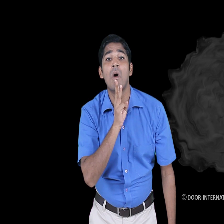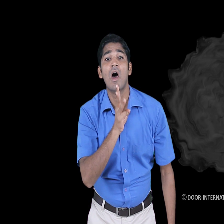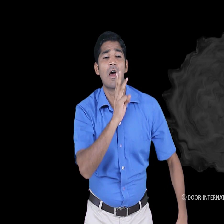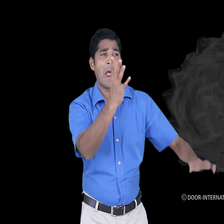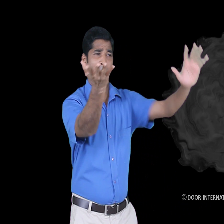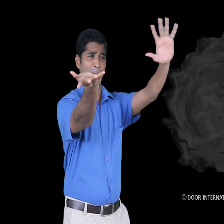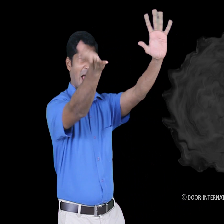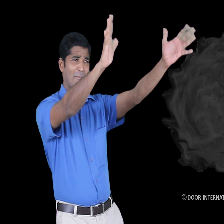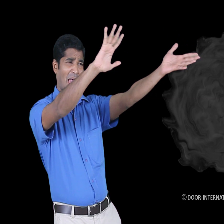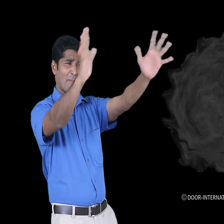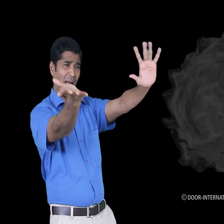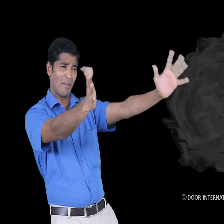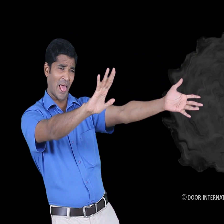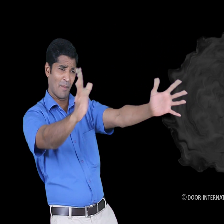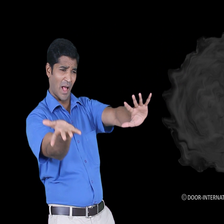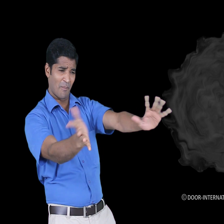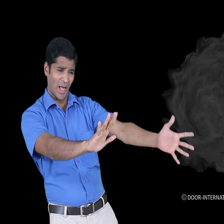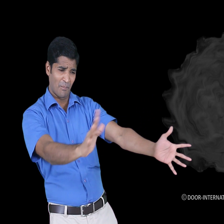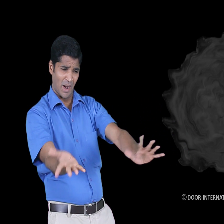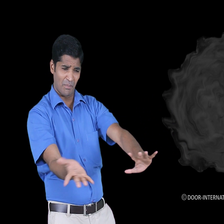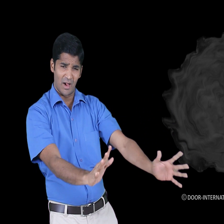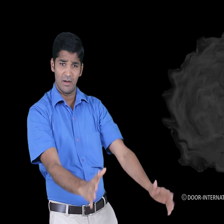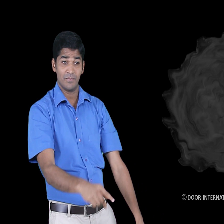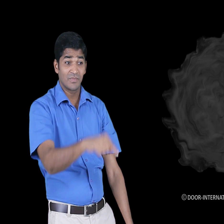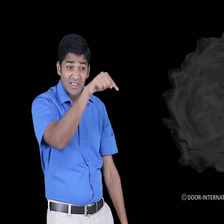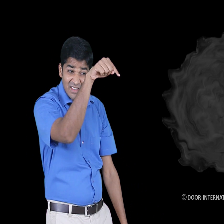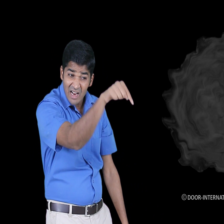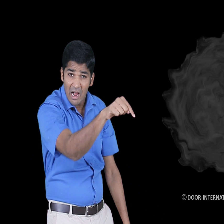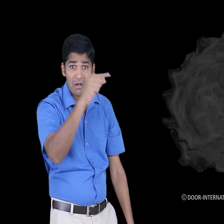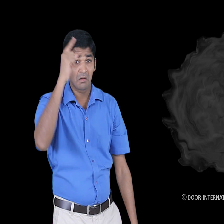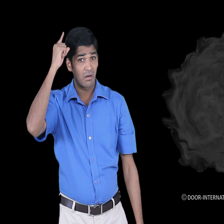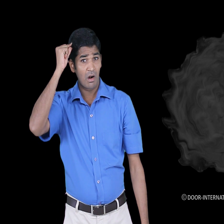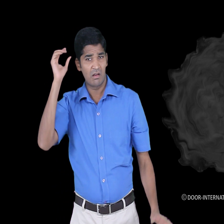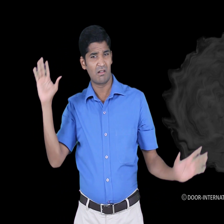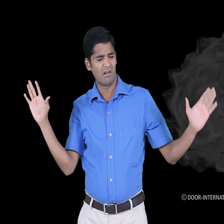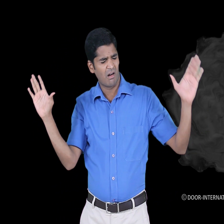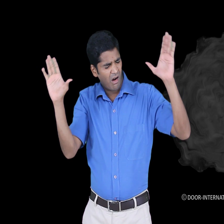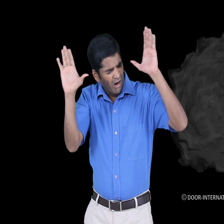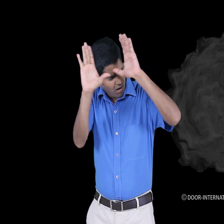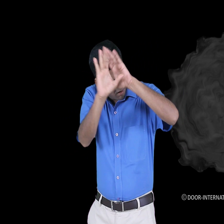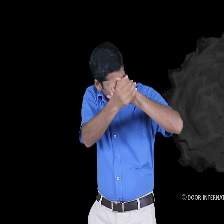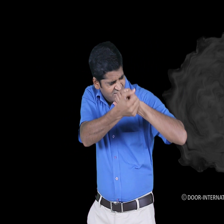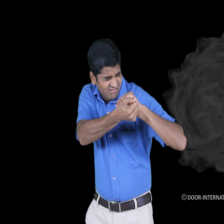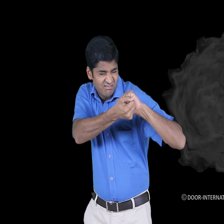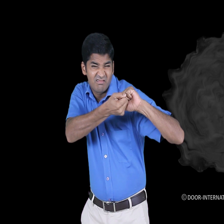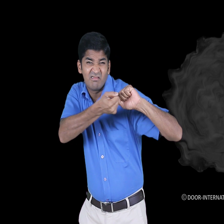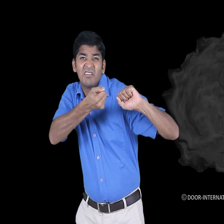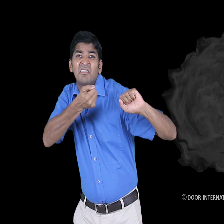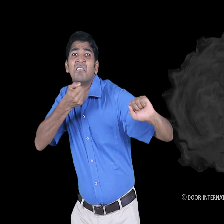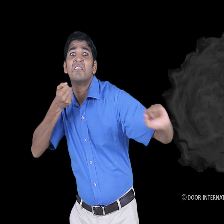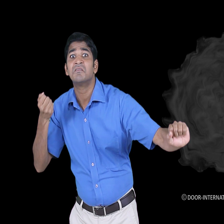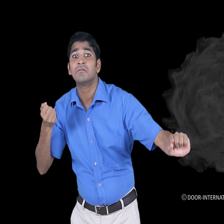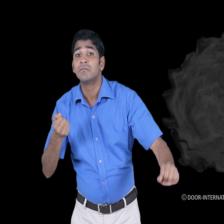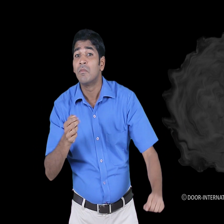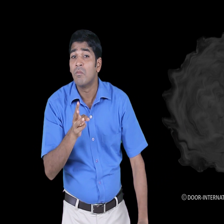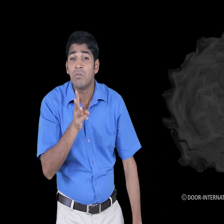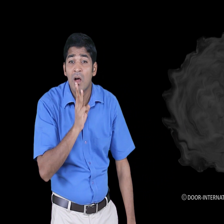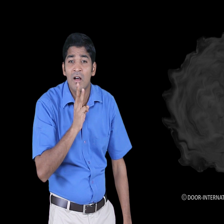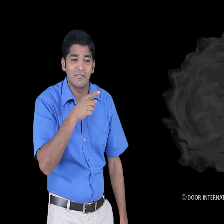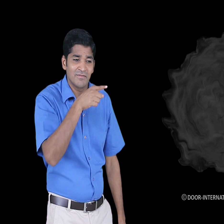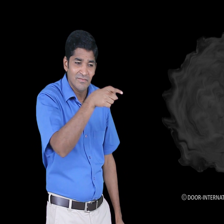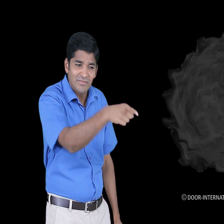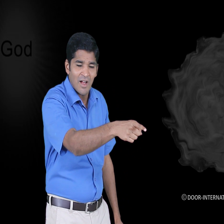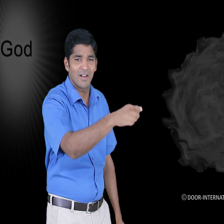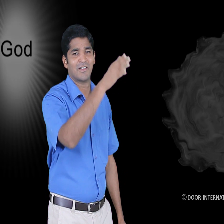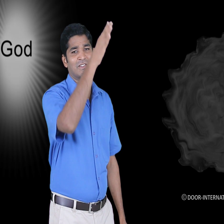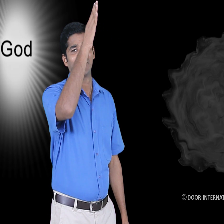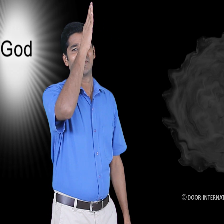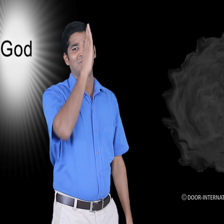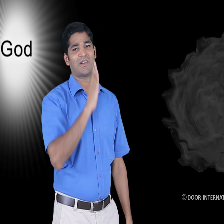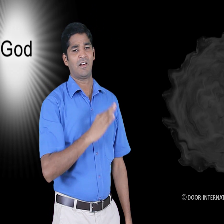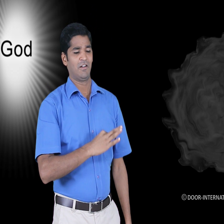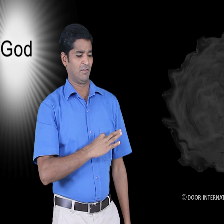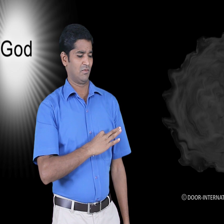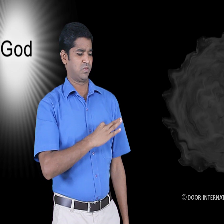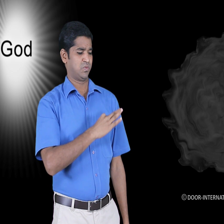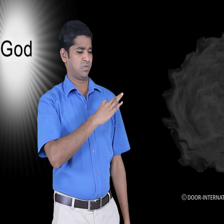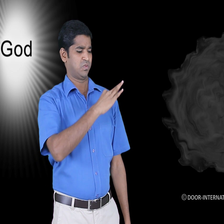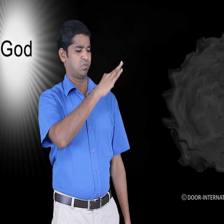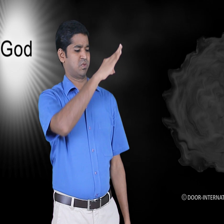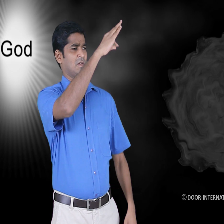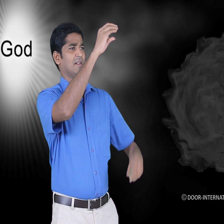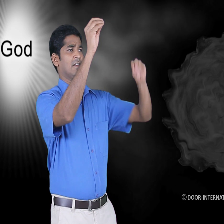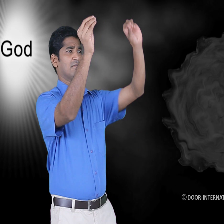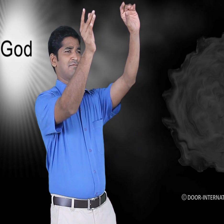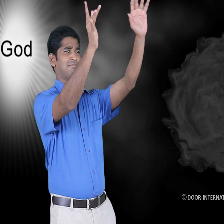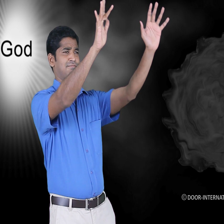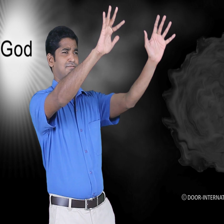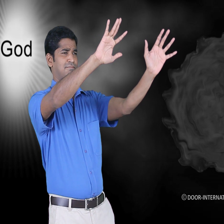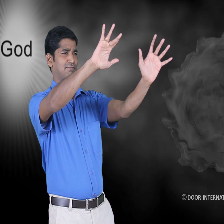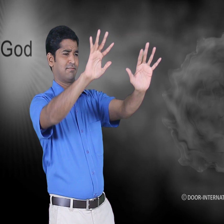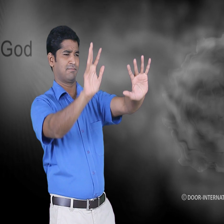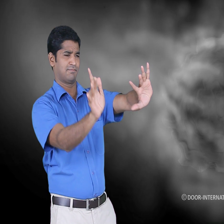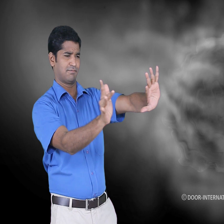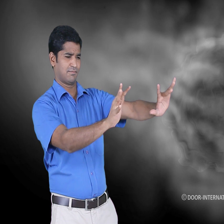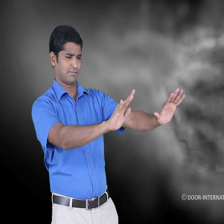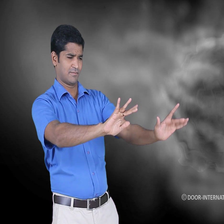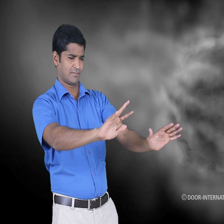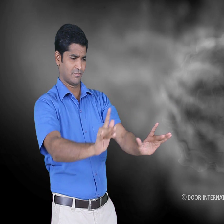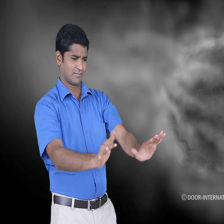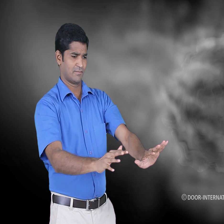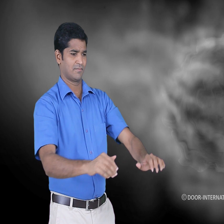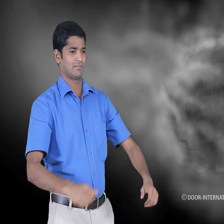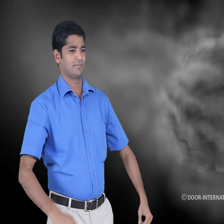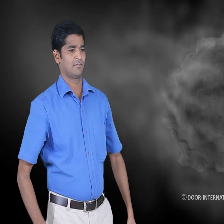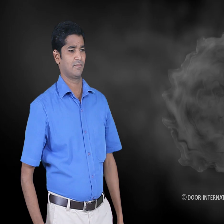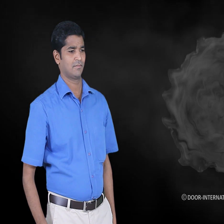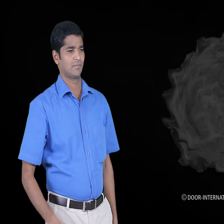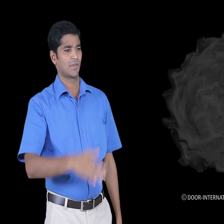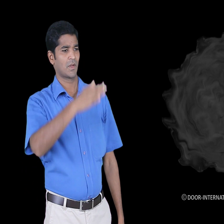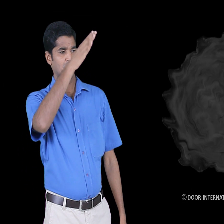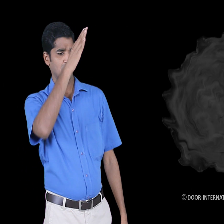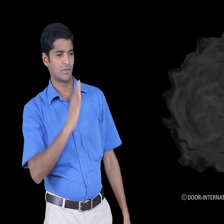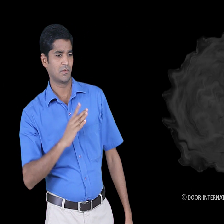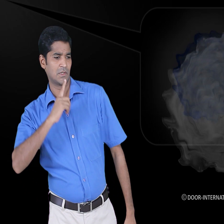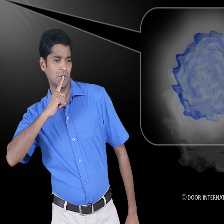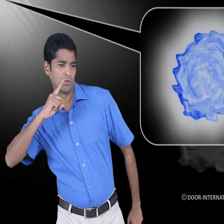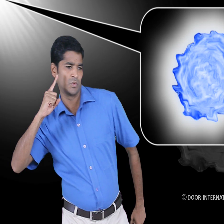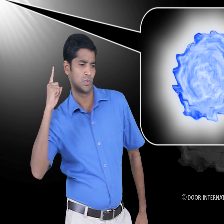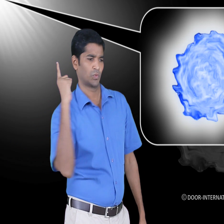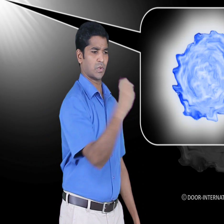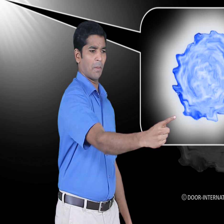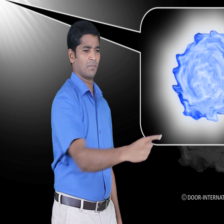And the Spirit of God was hovering over the surface of the waters.